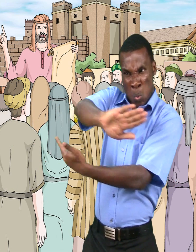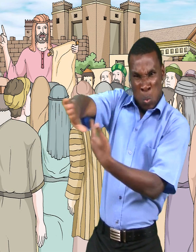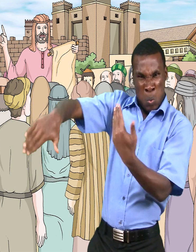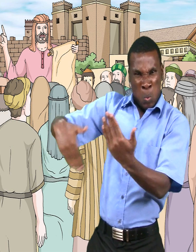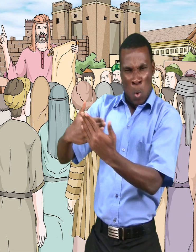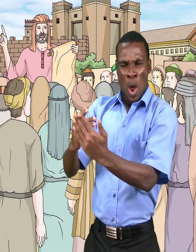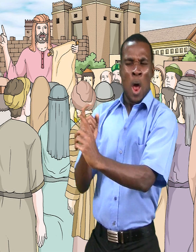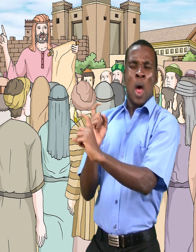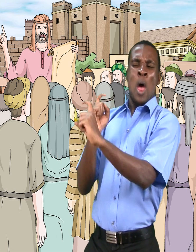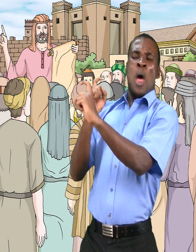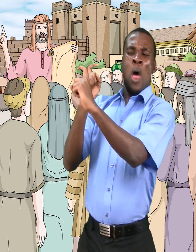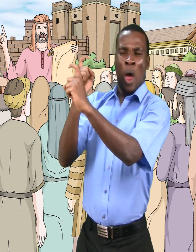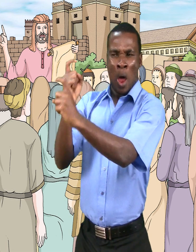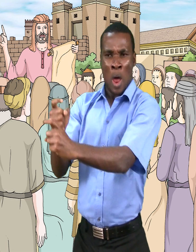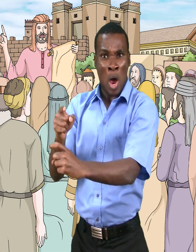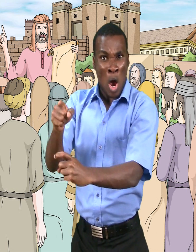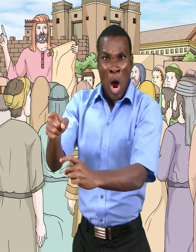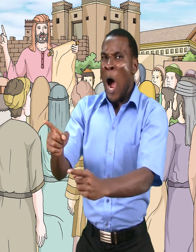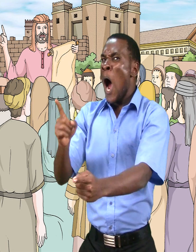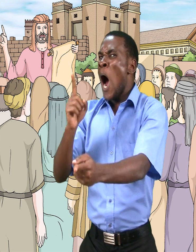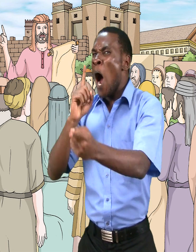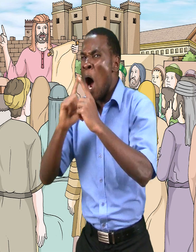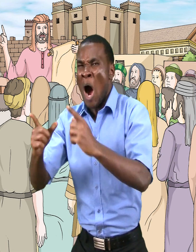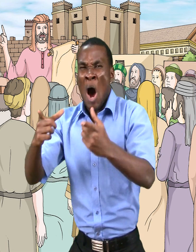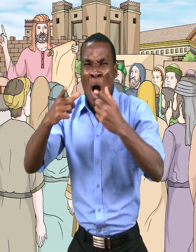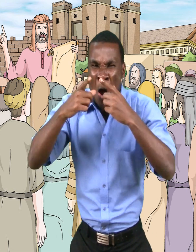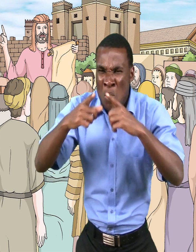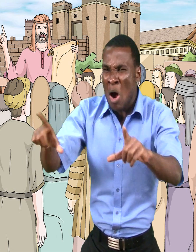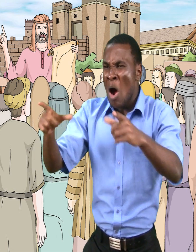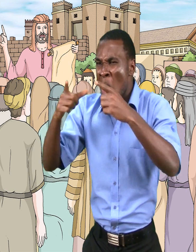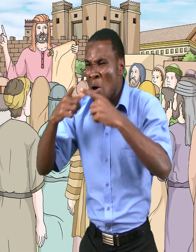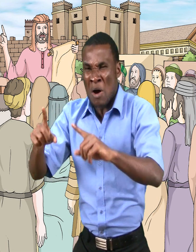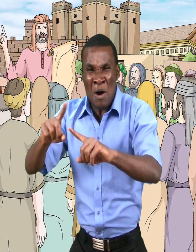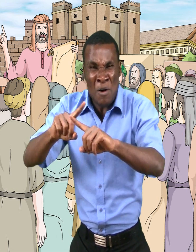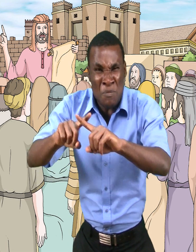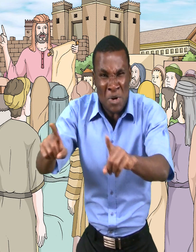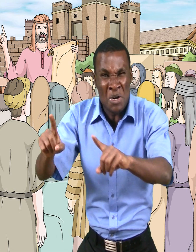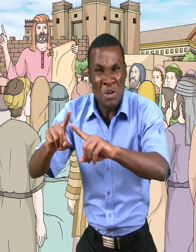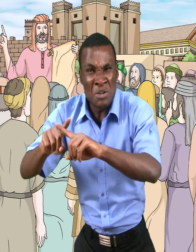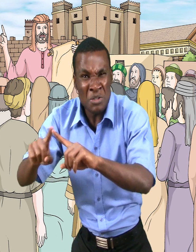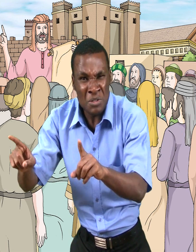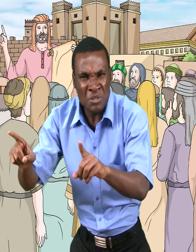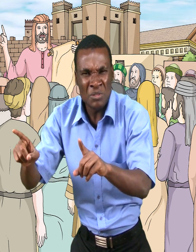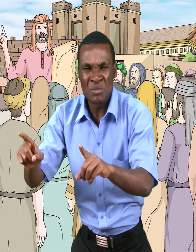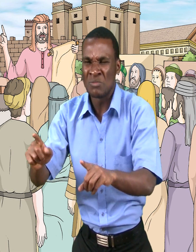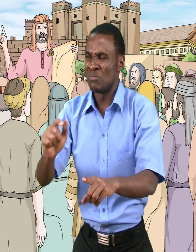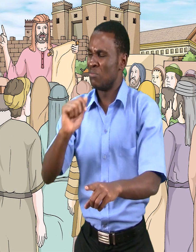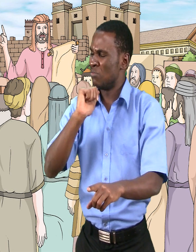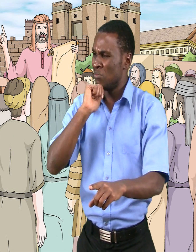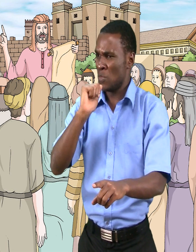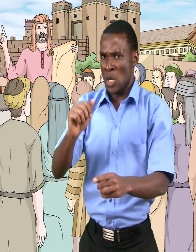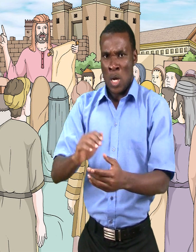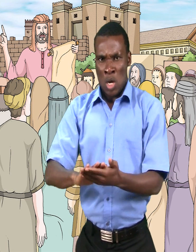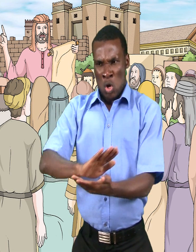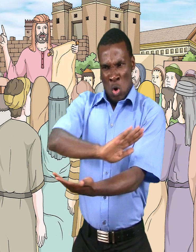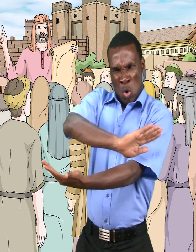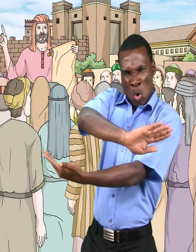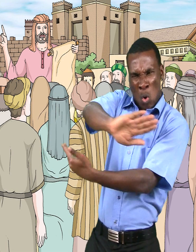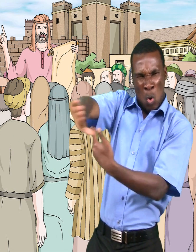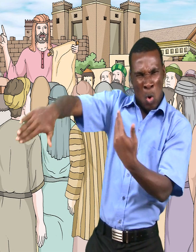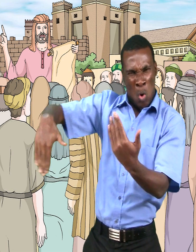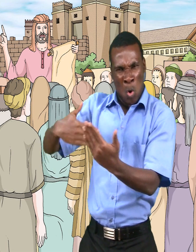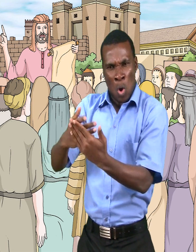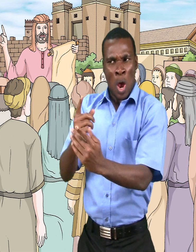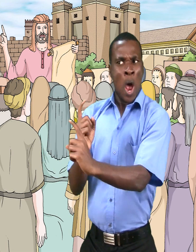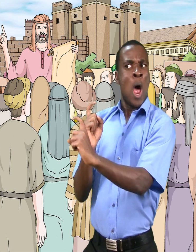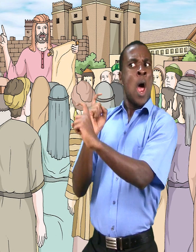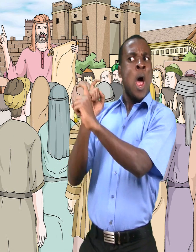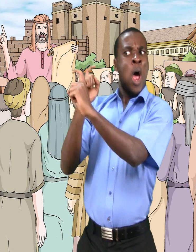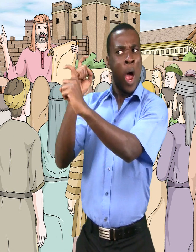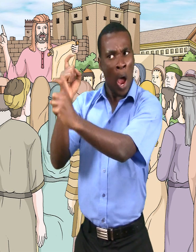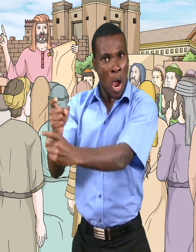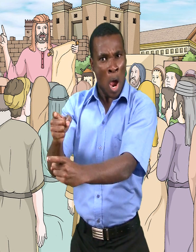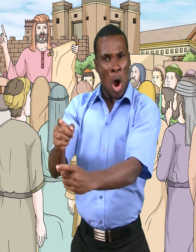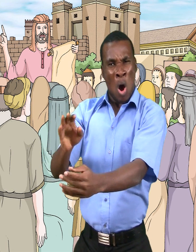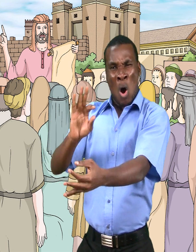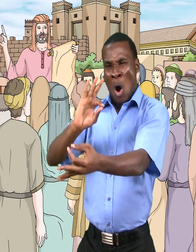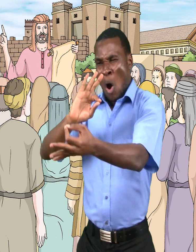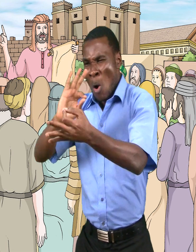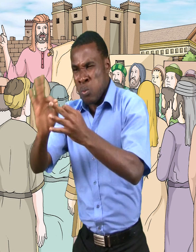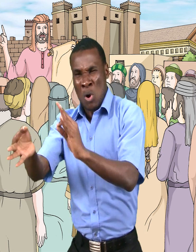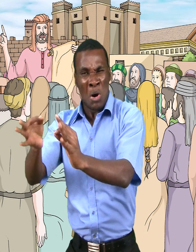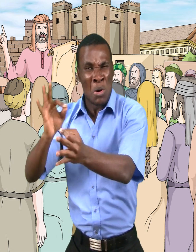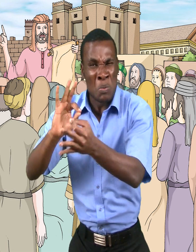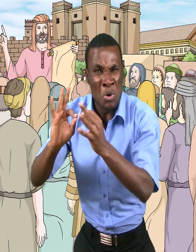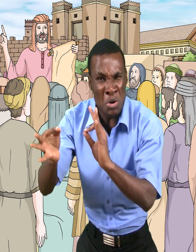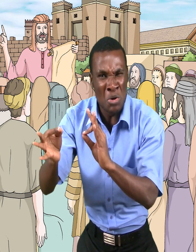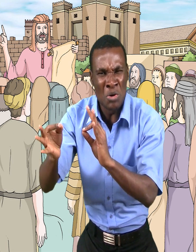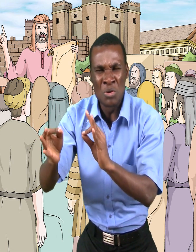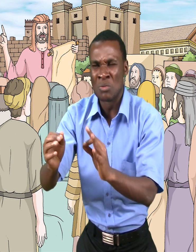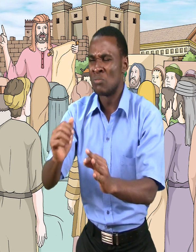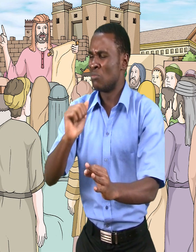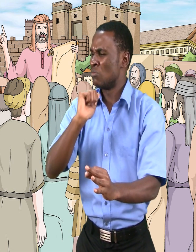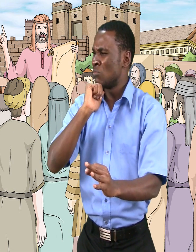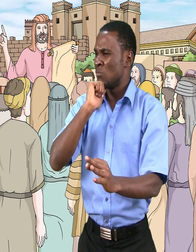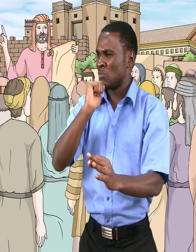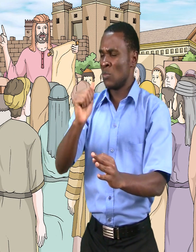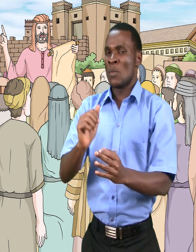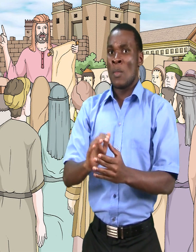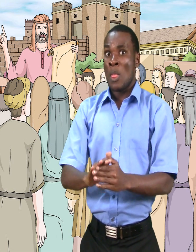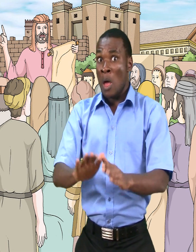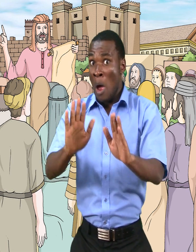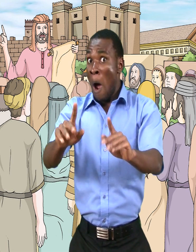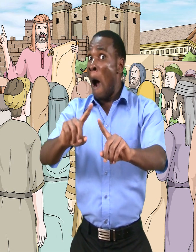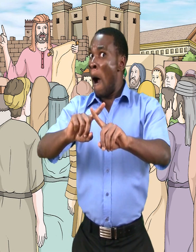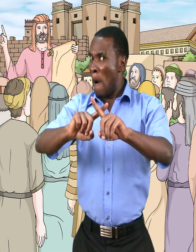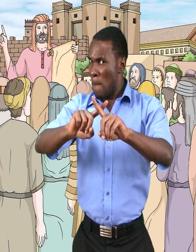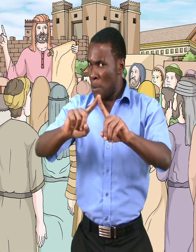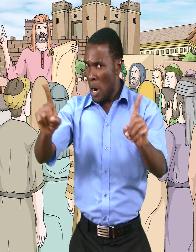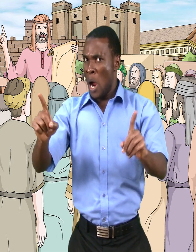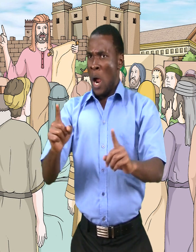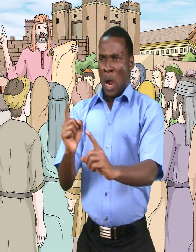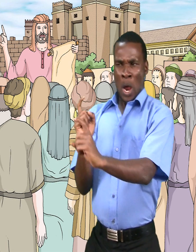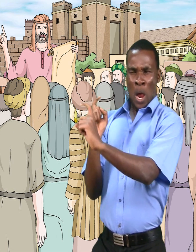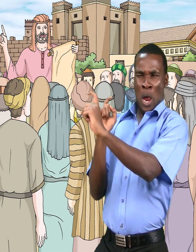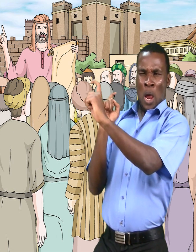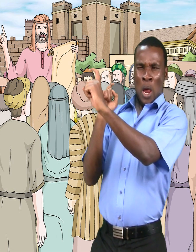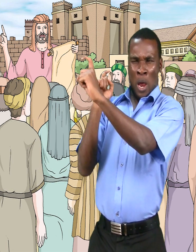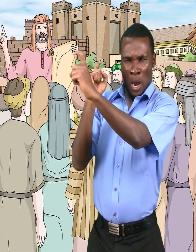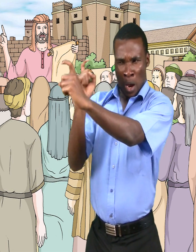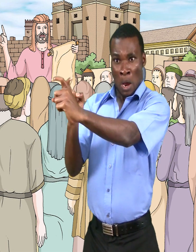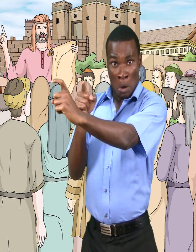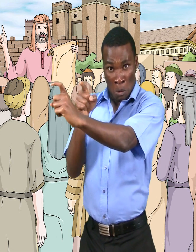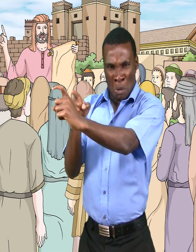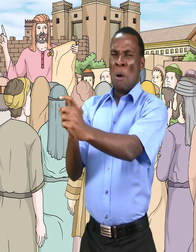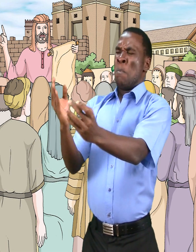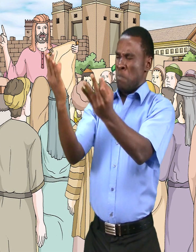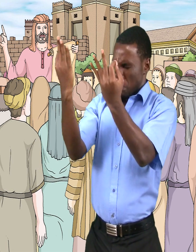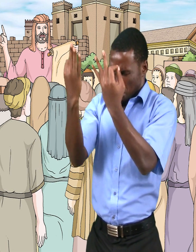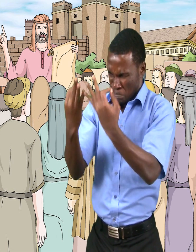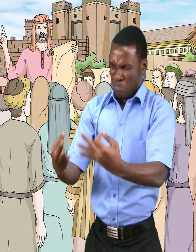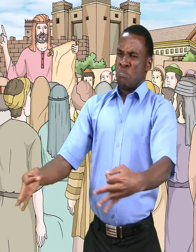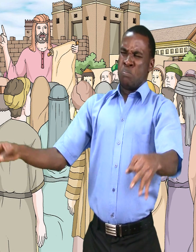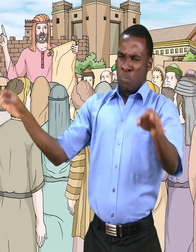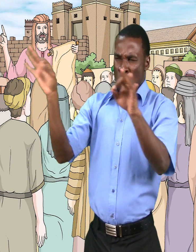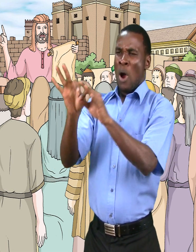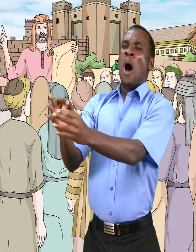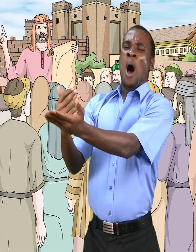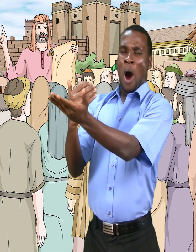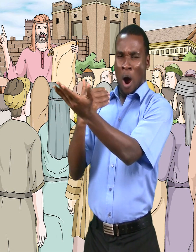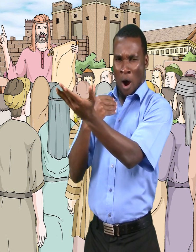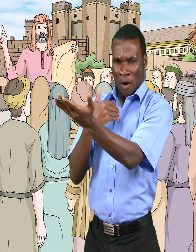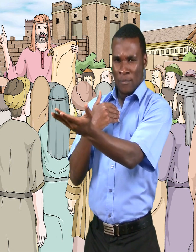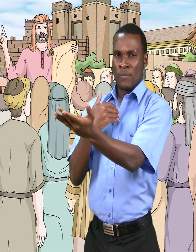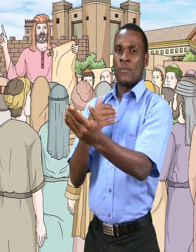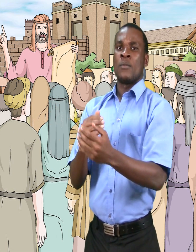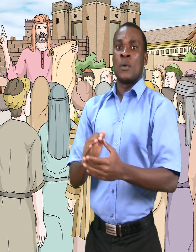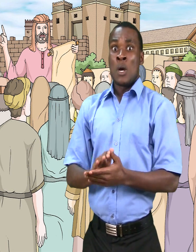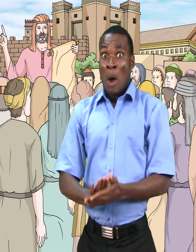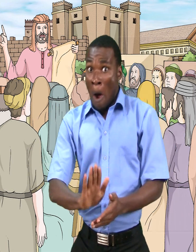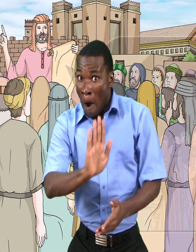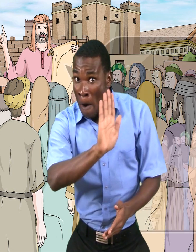But eagerly desire the greater gifts.